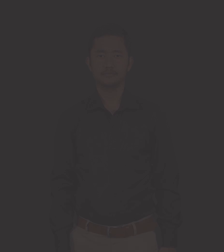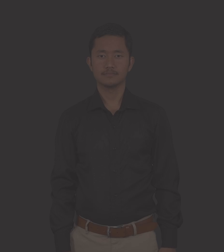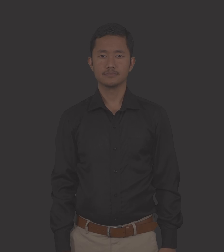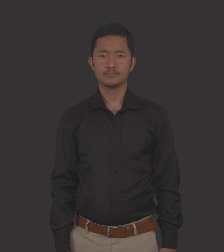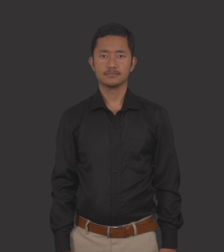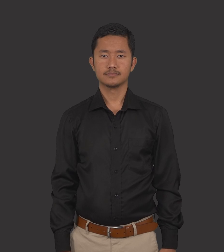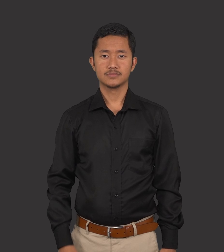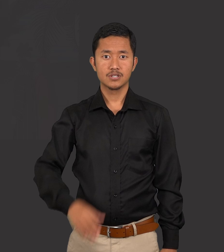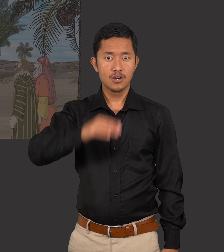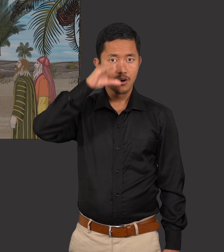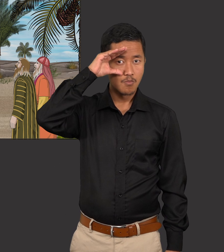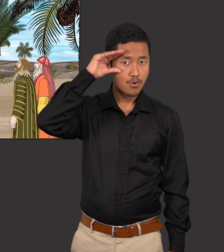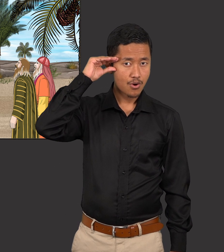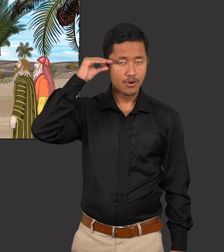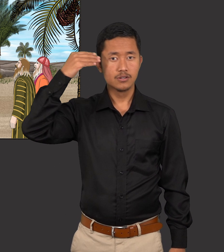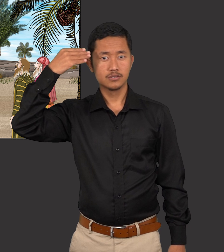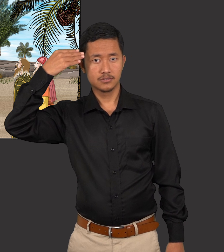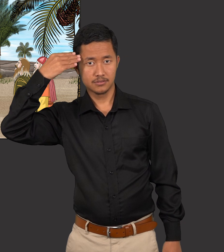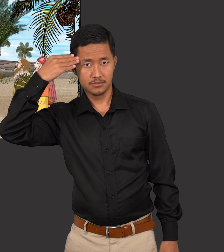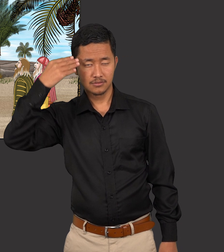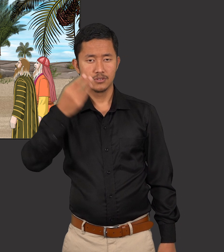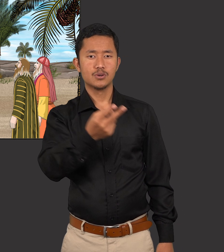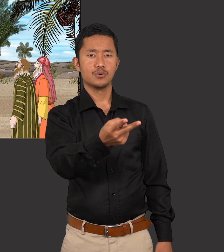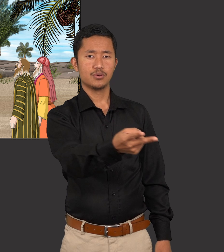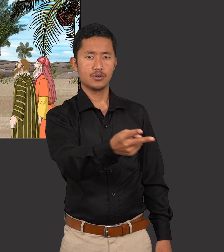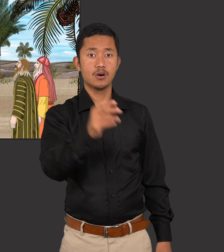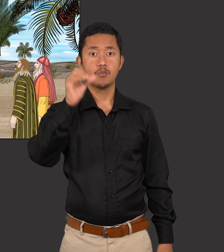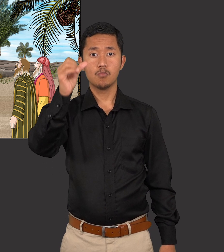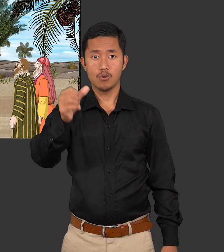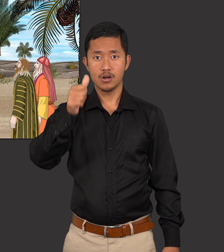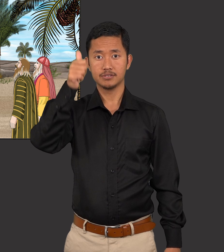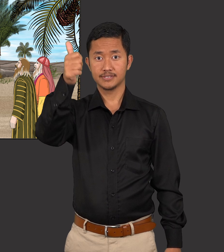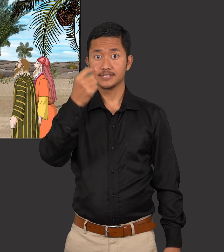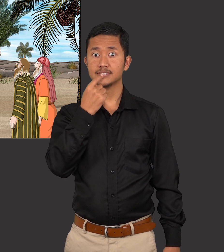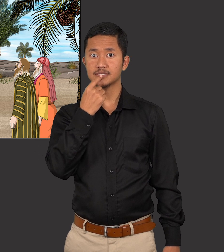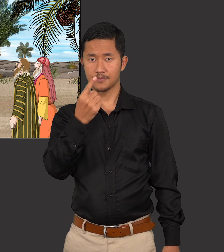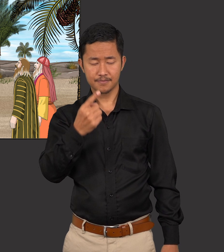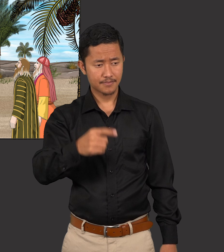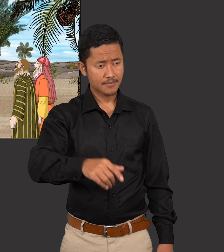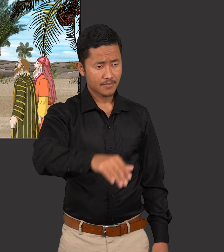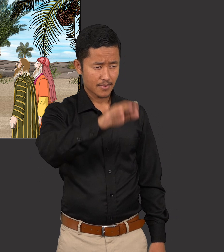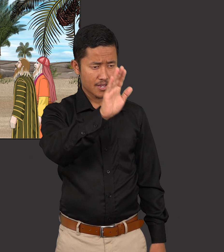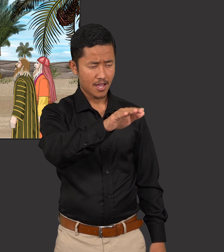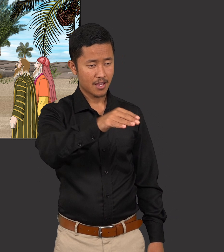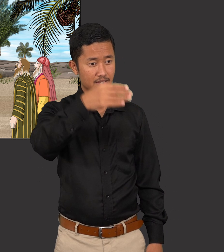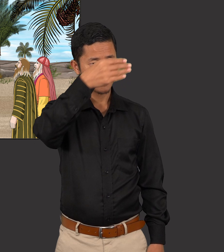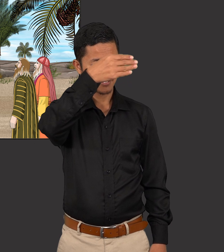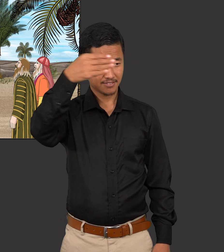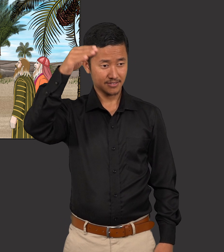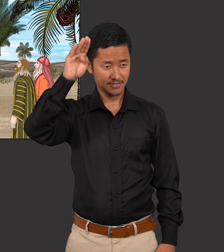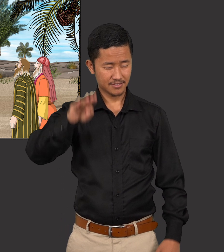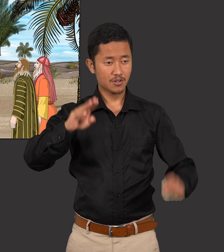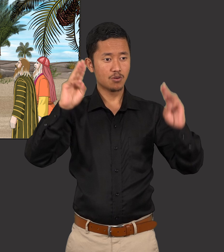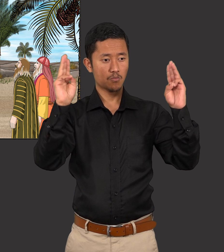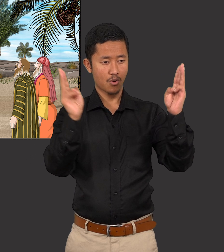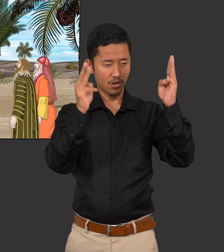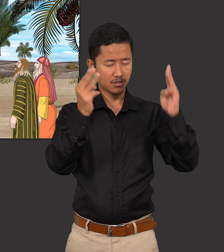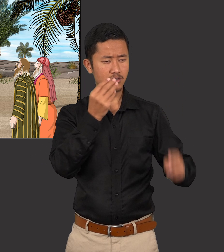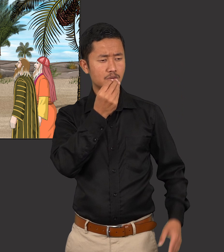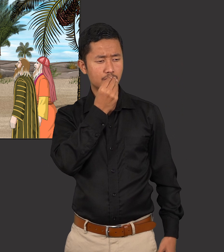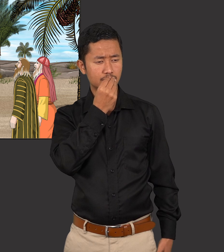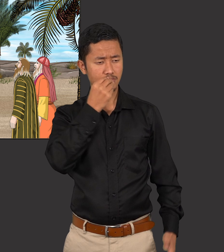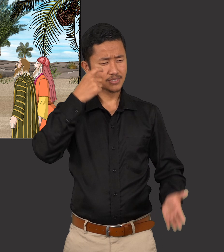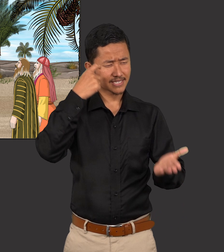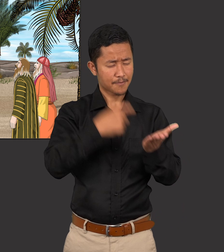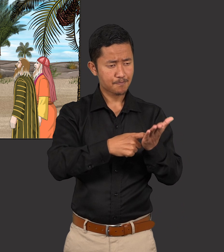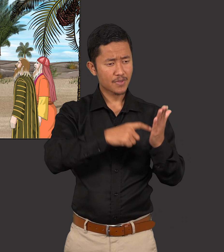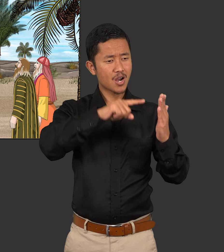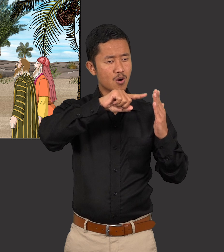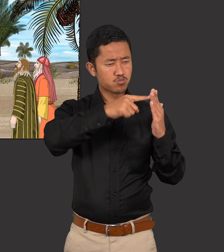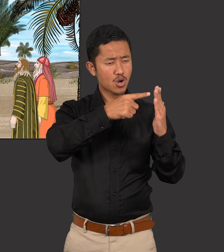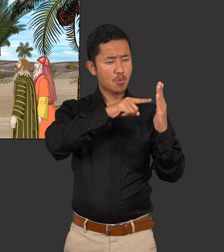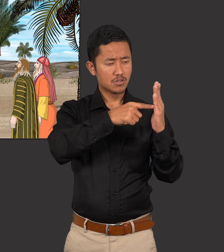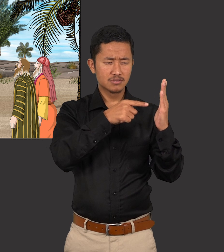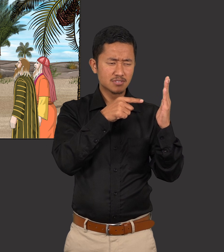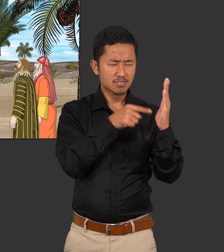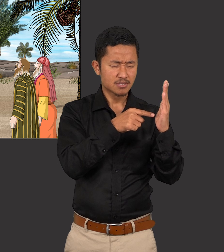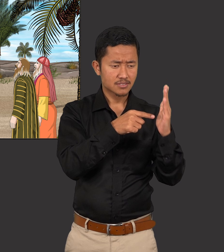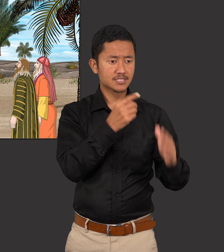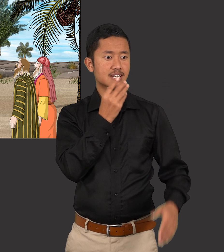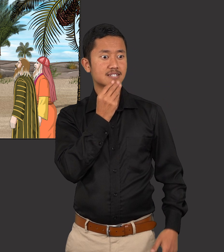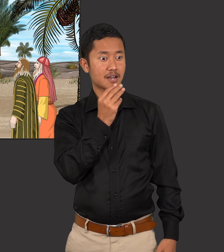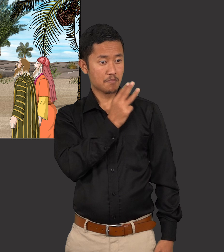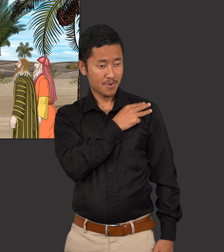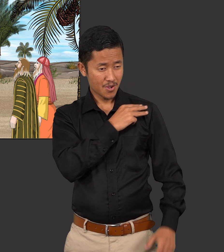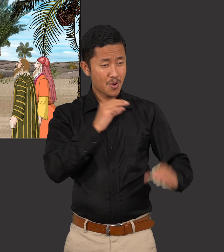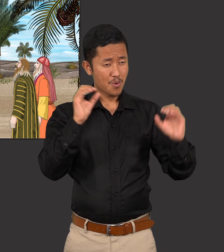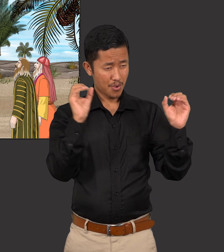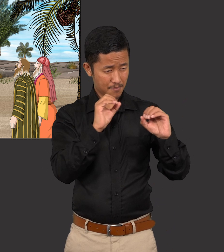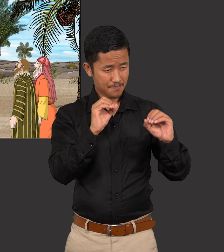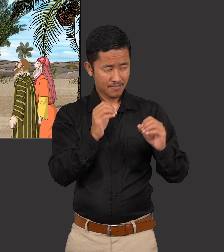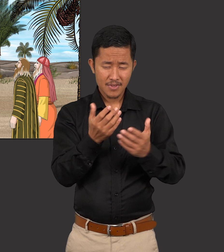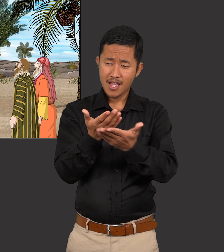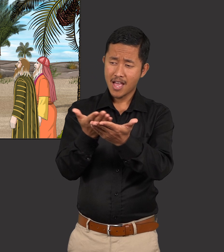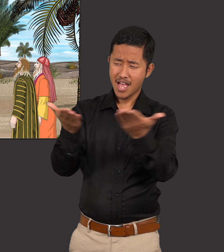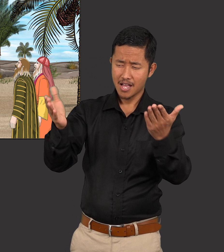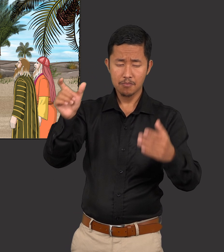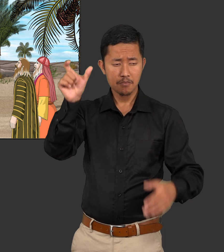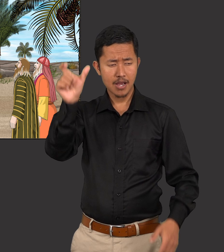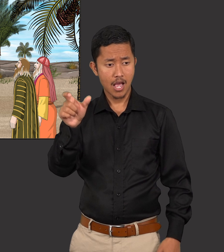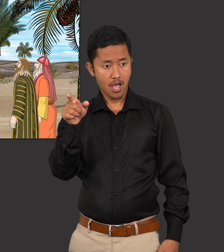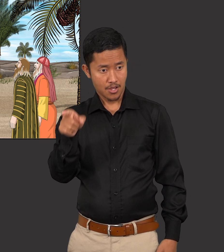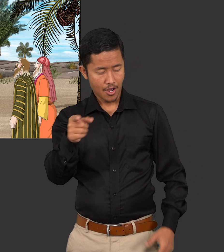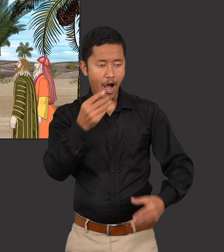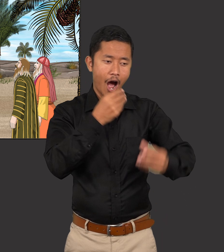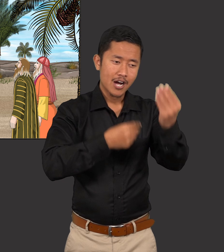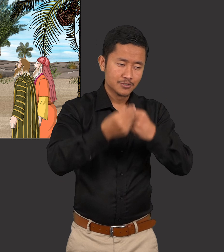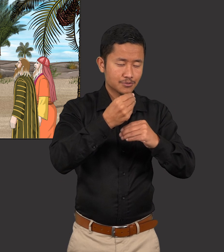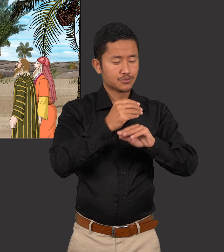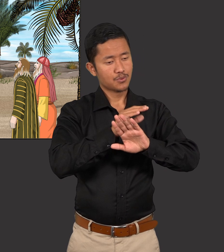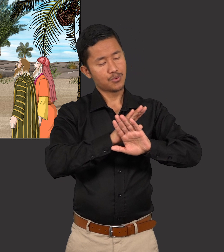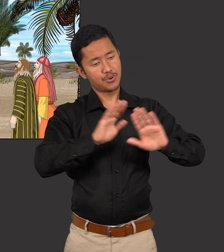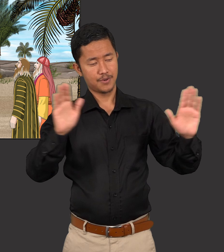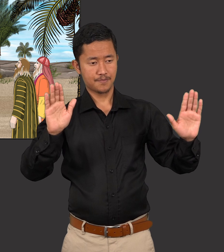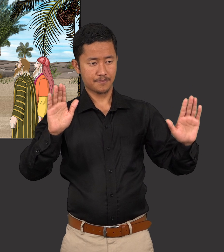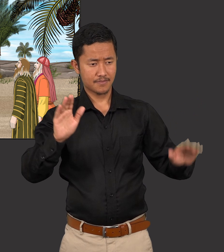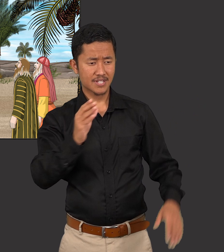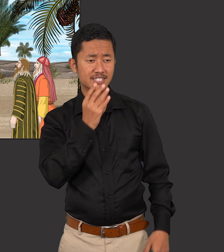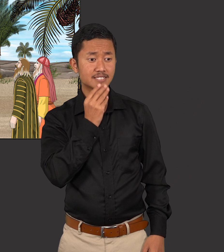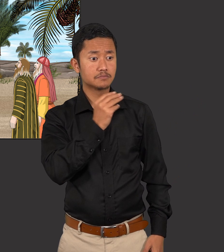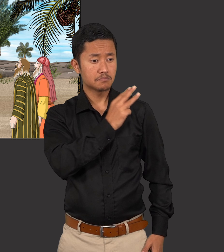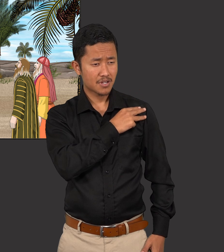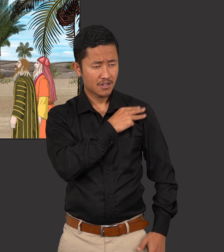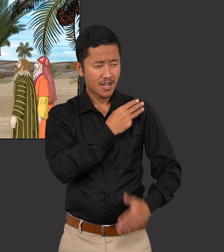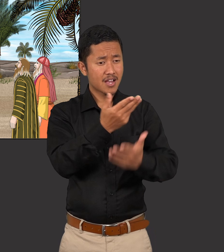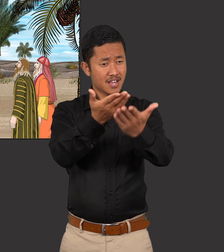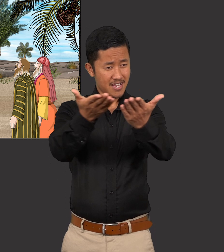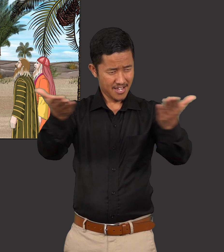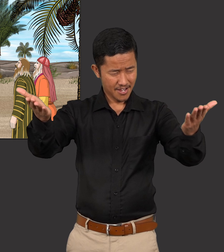And the LORD said to Moses and Aaron, “This is the statute of the Passover: No foreigner is to eat of it.